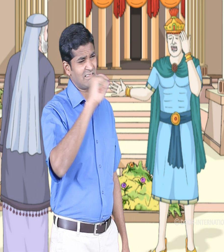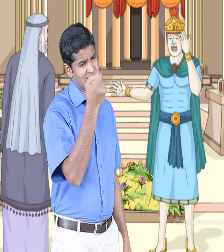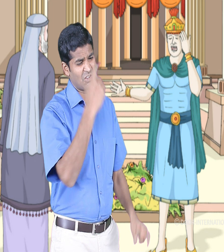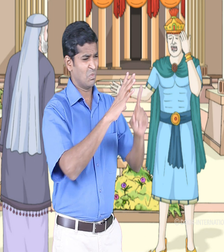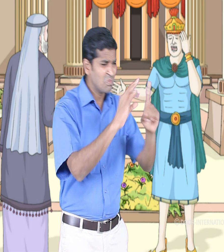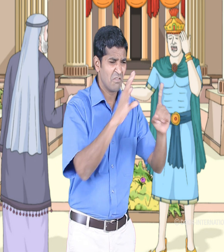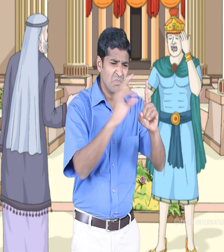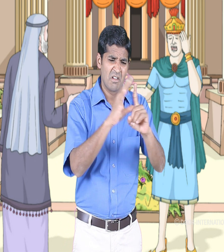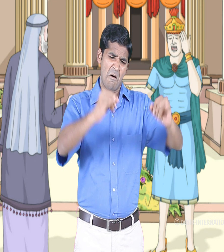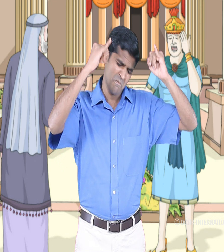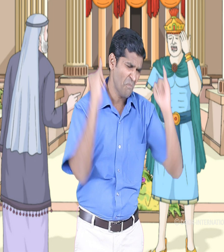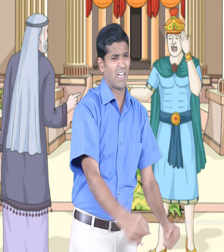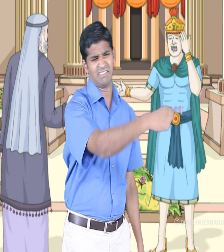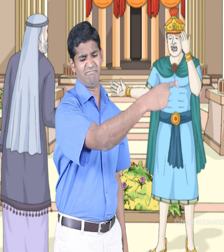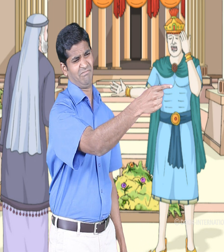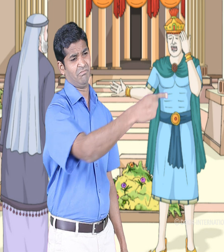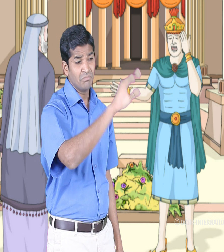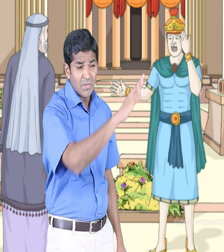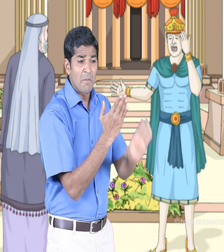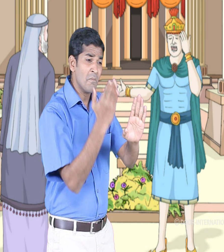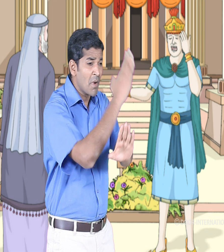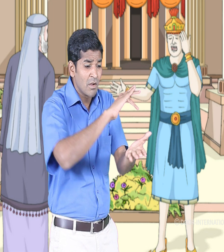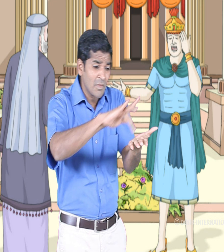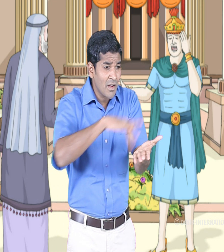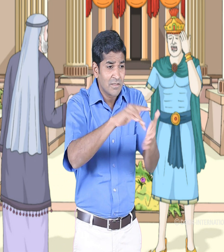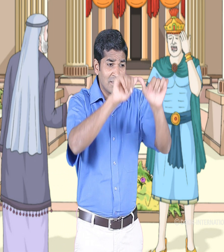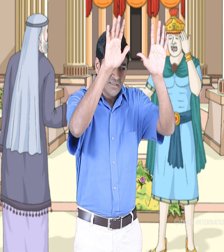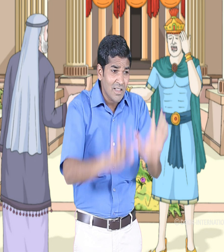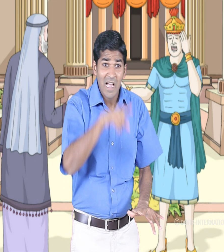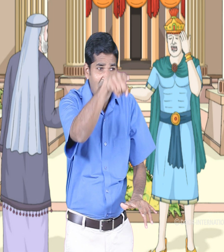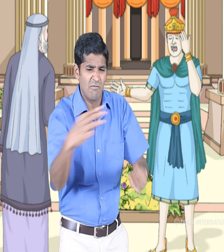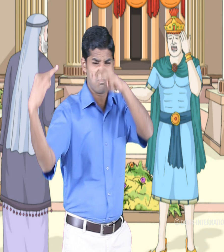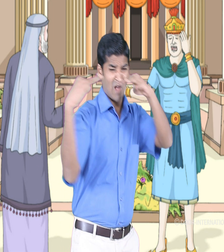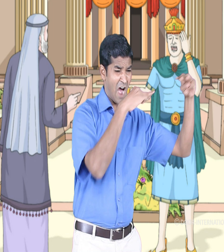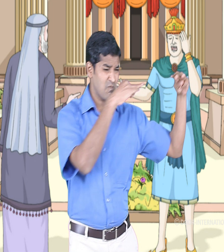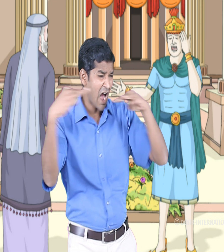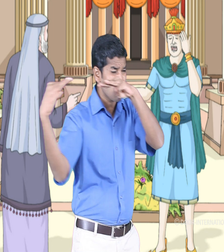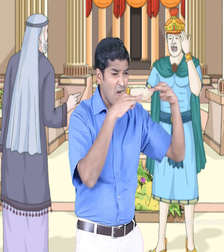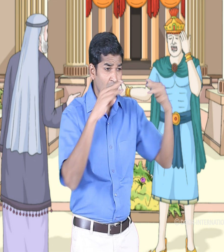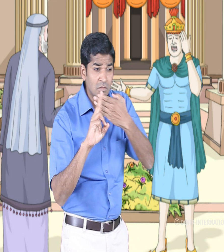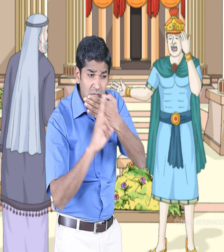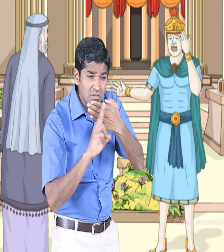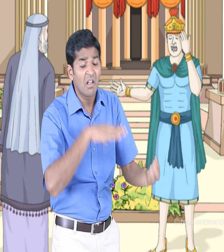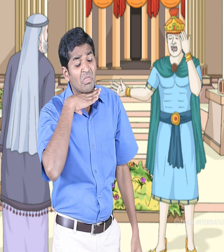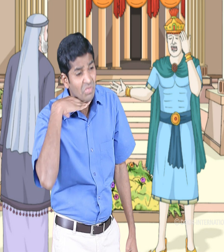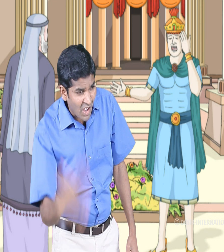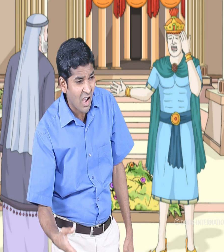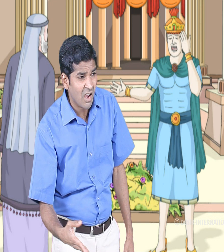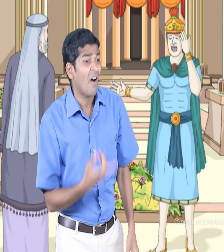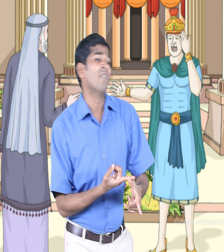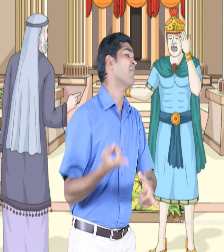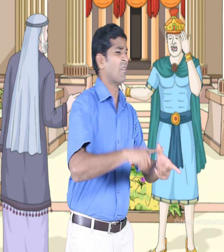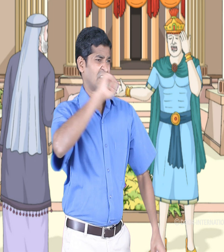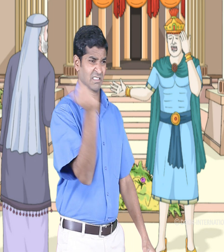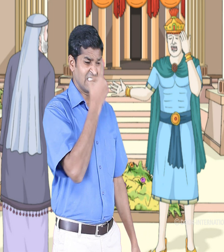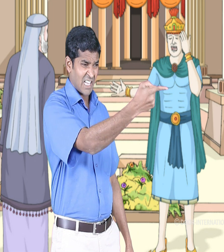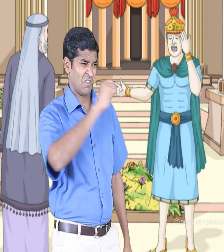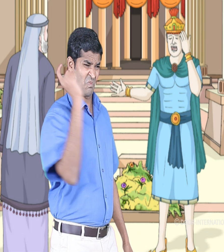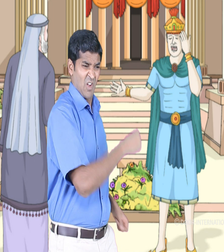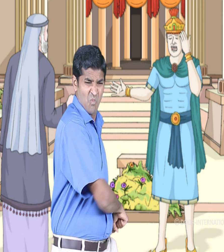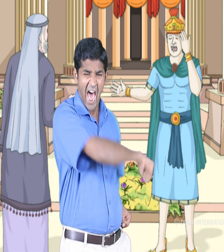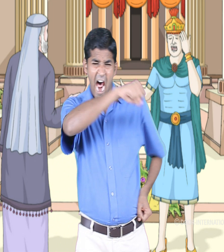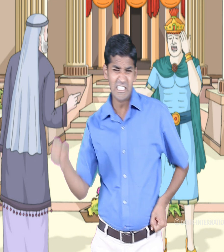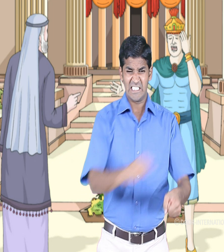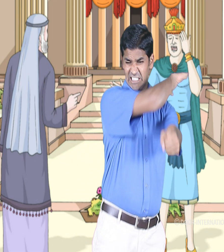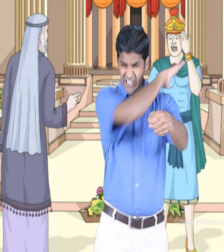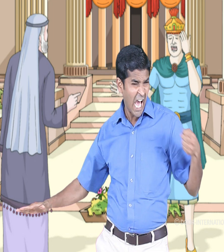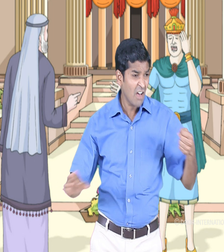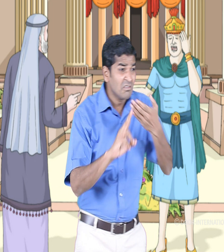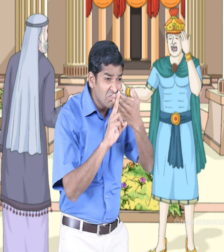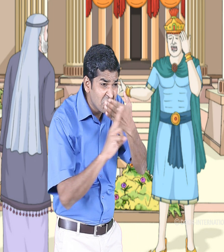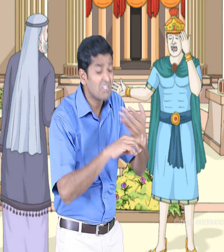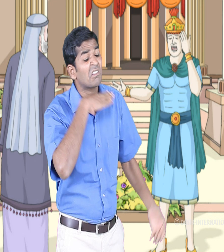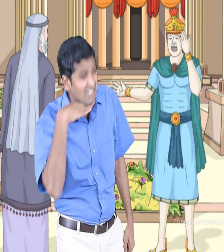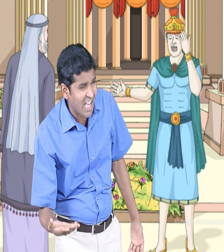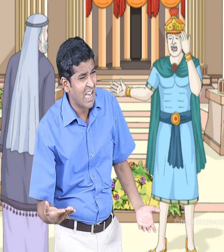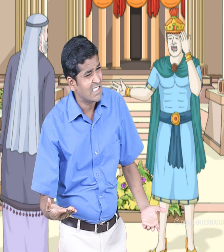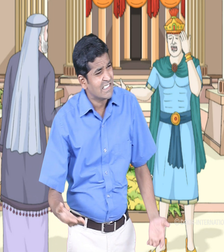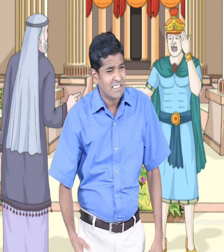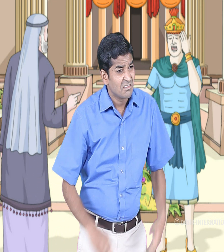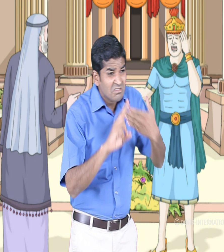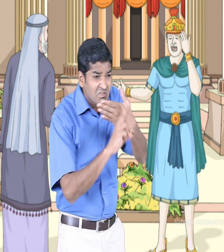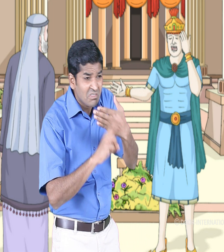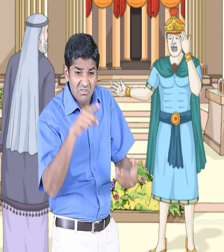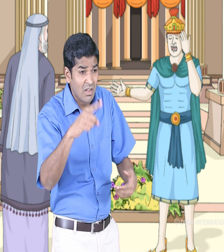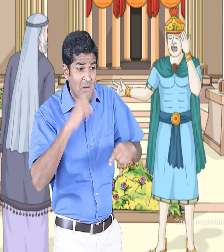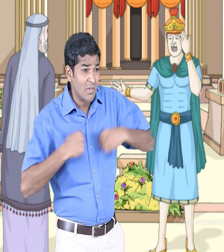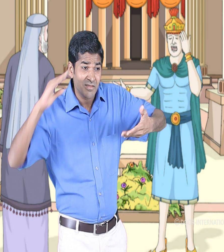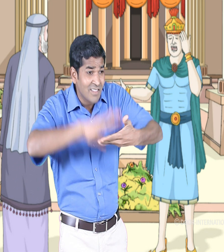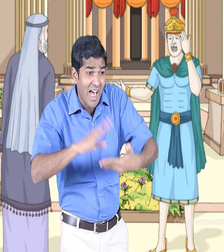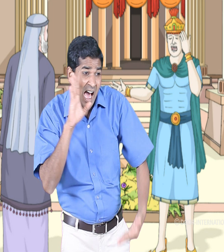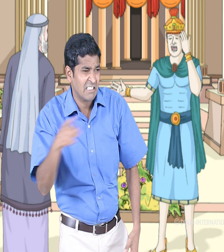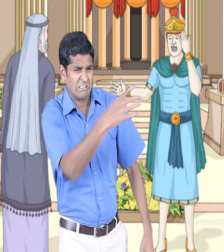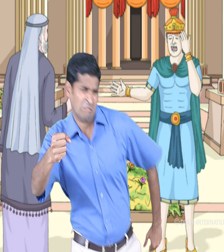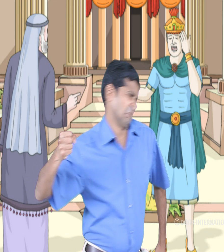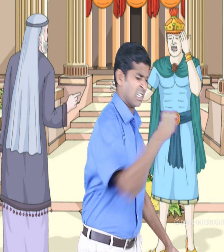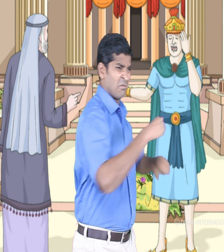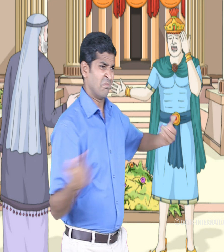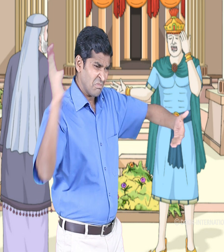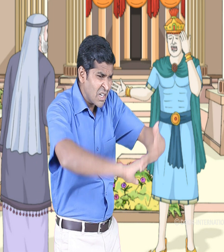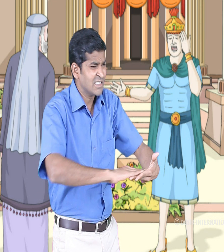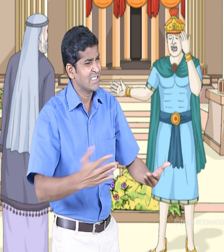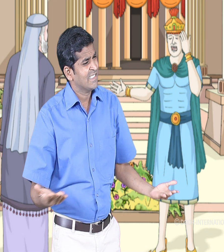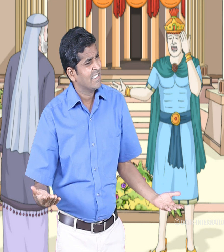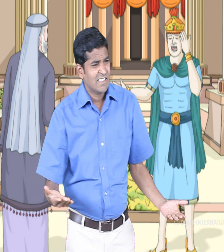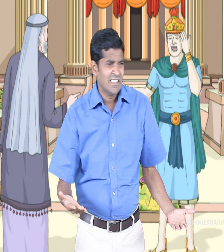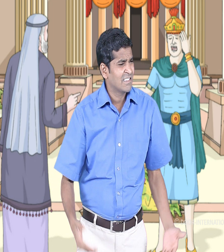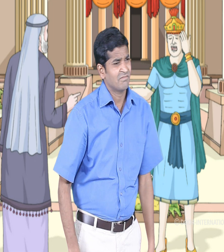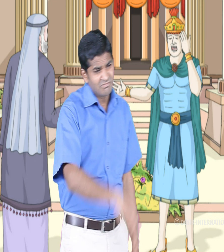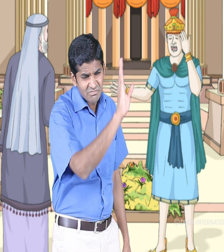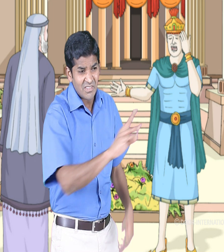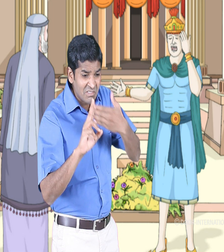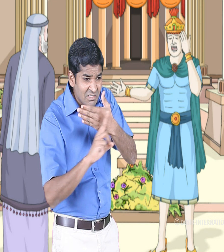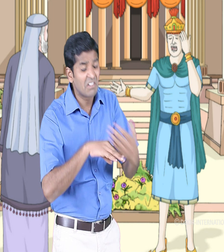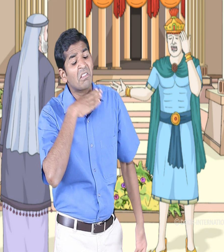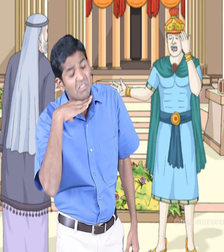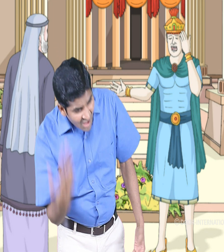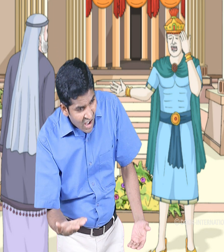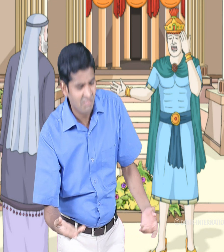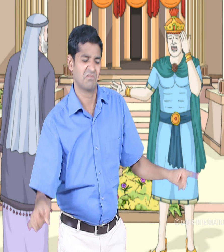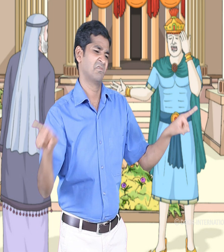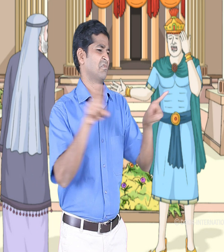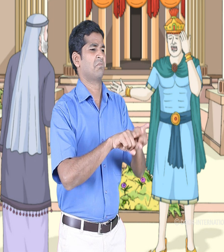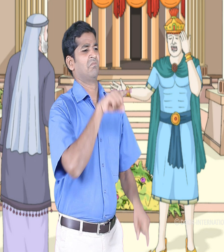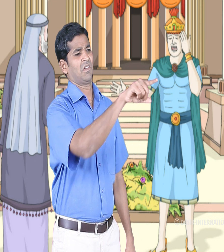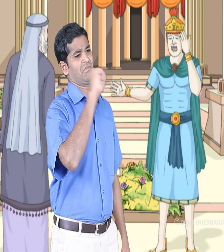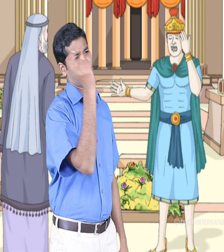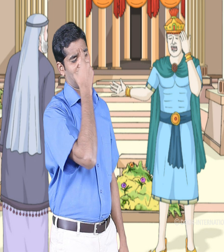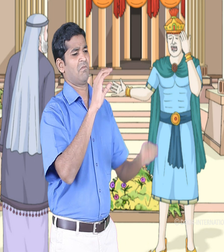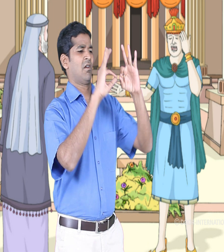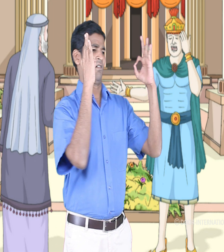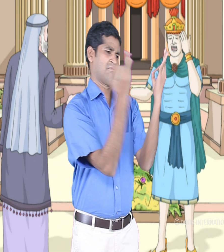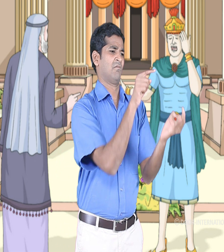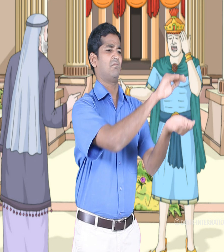You put Uriah the Hittite to the sword and took his wife as your own, for you have slain him with the sword of the Ammonites.